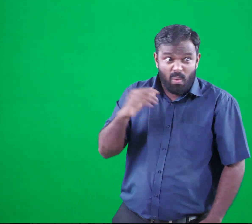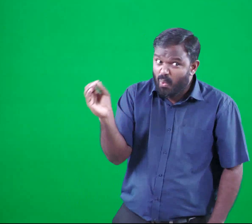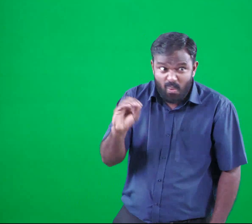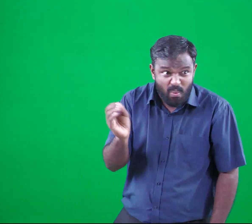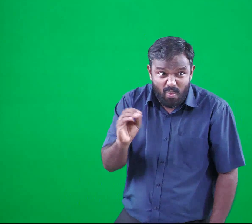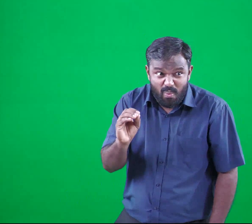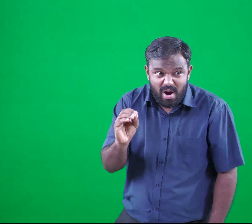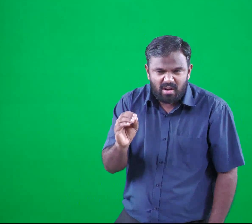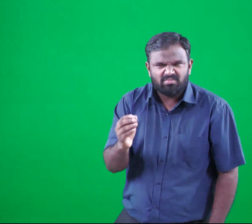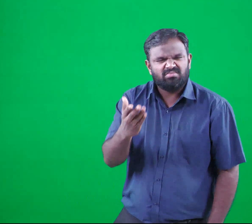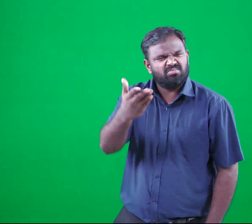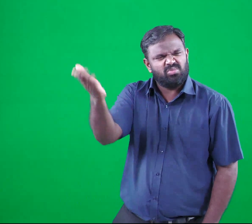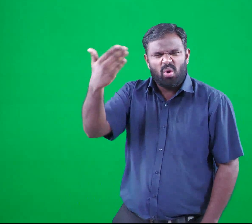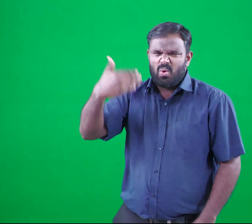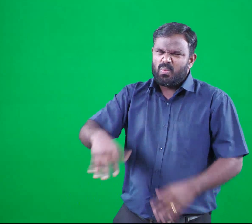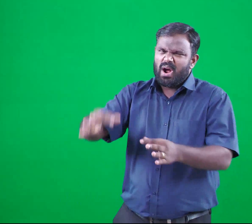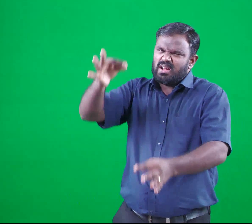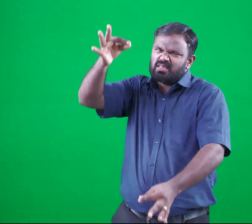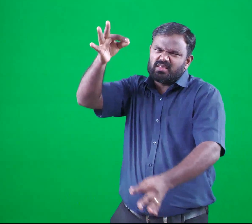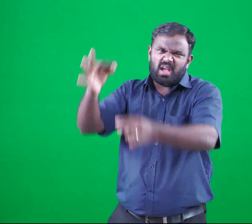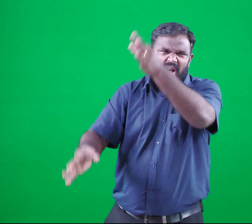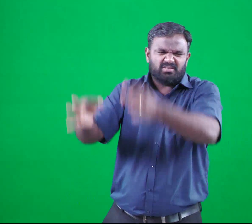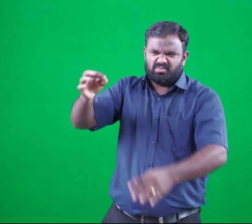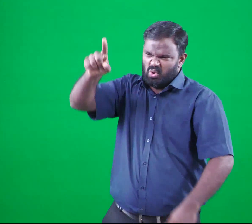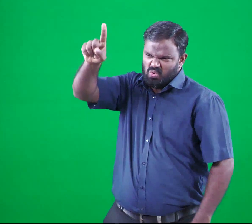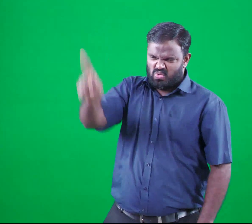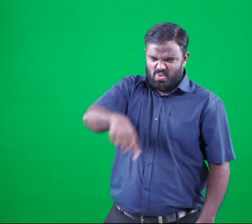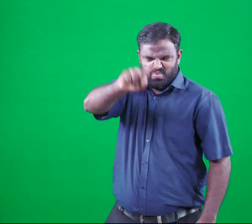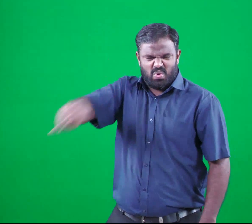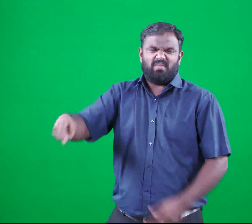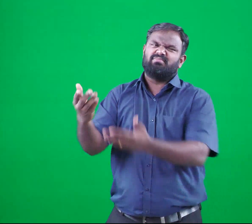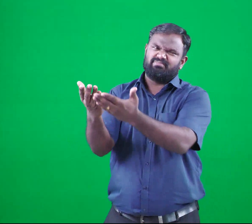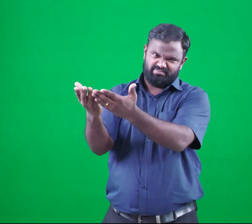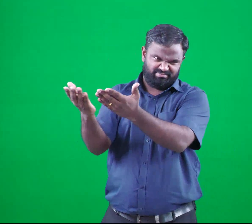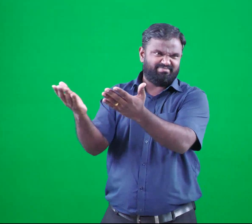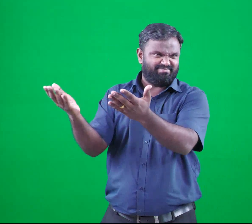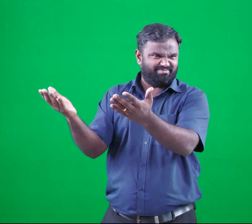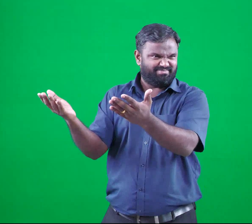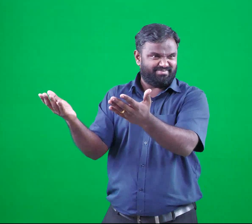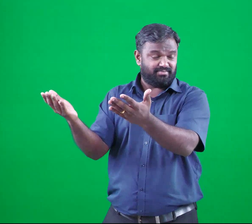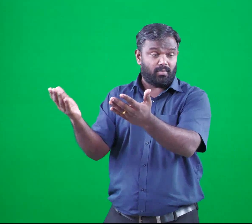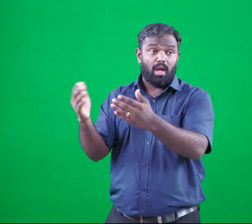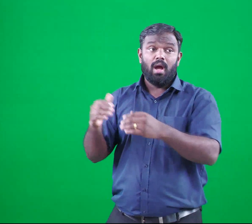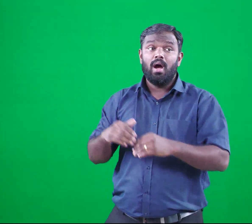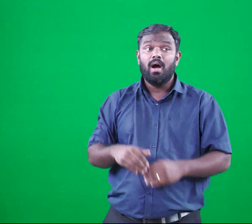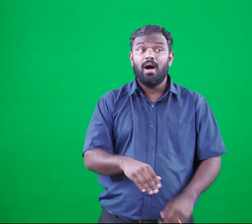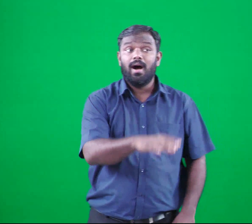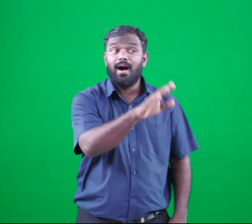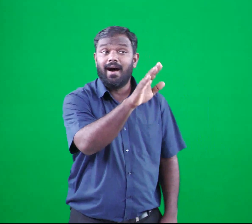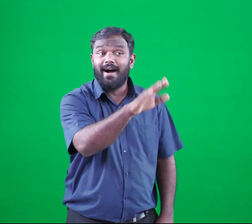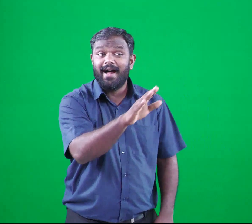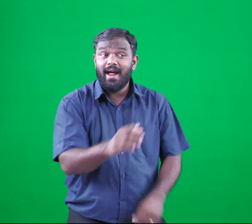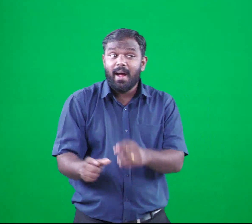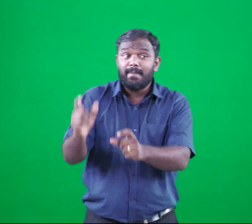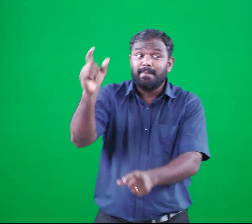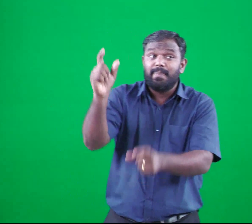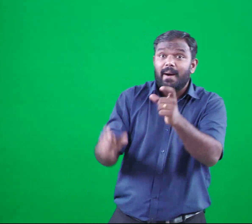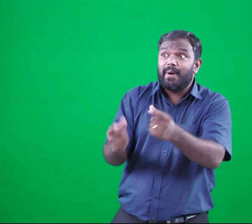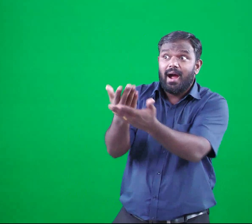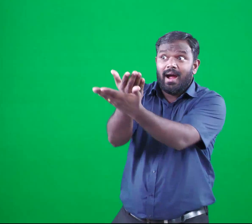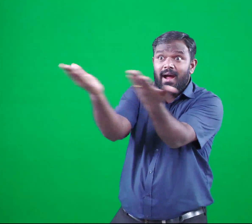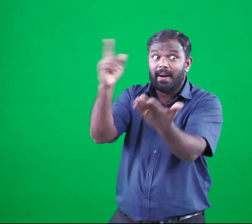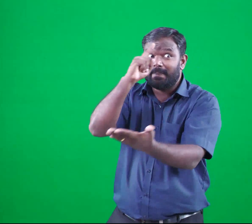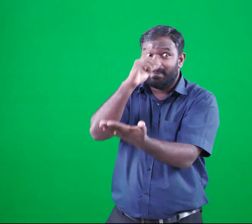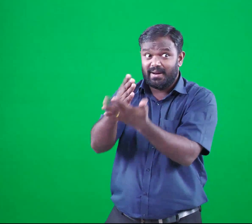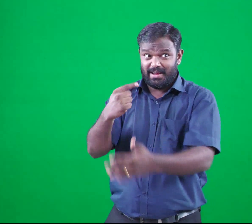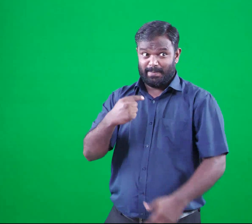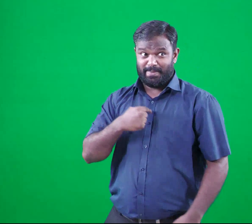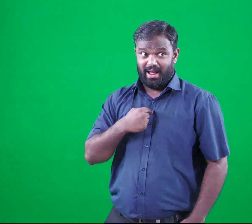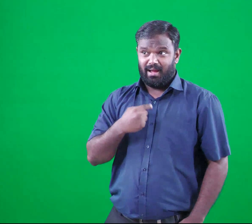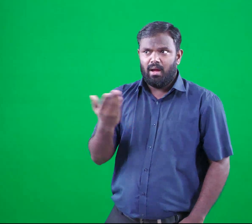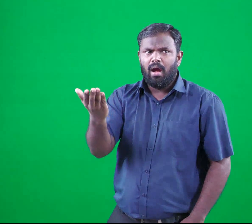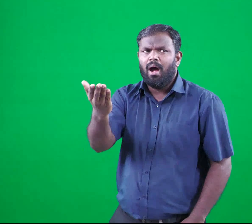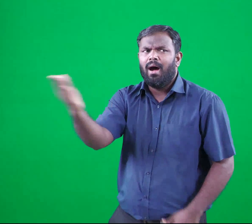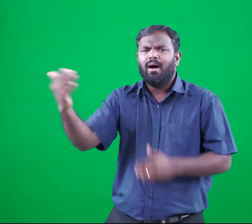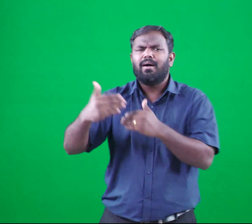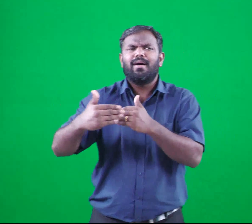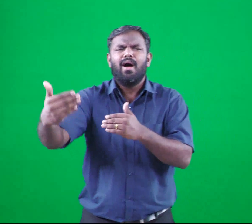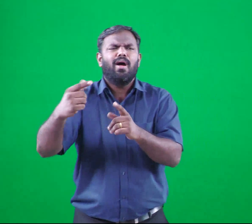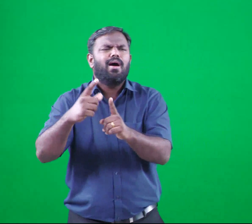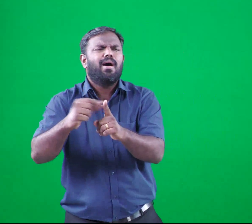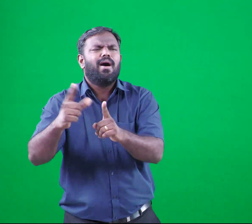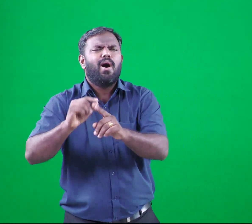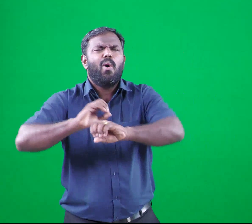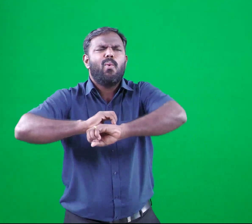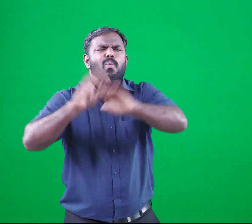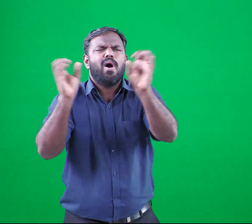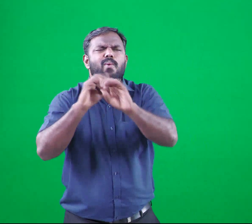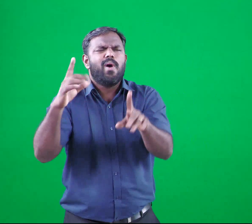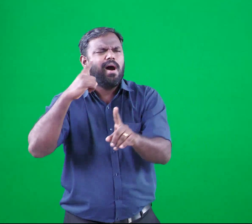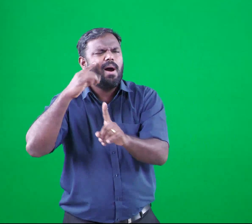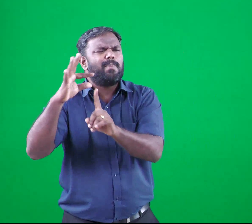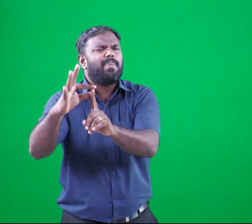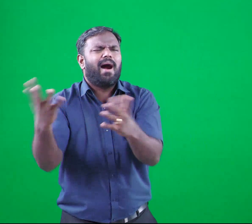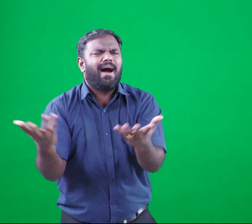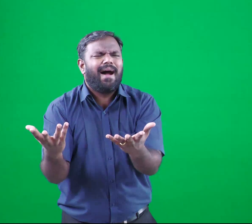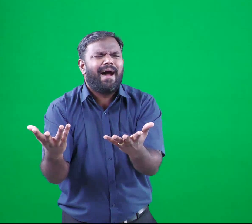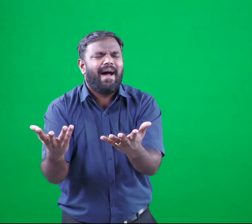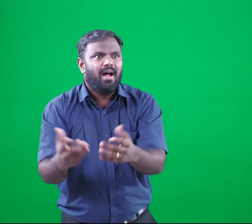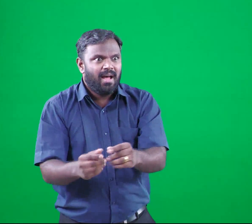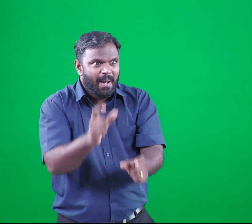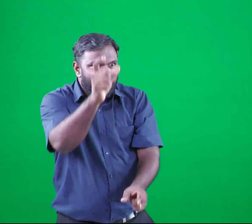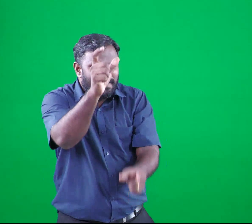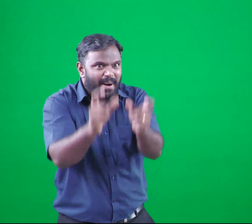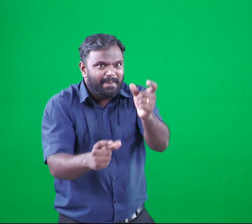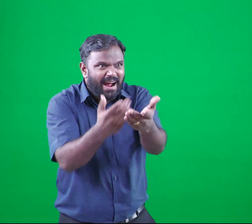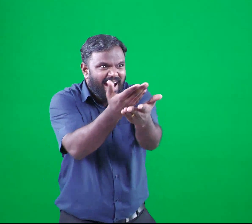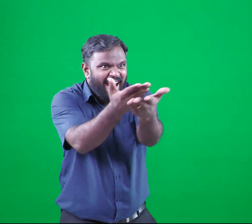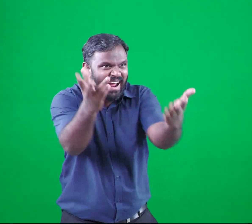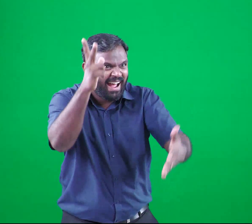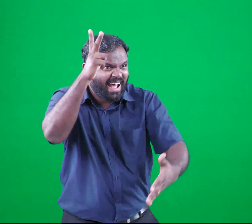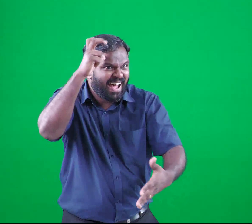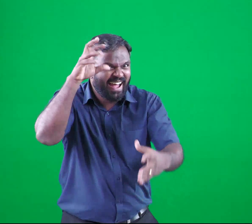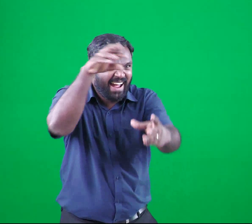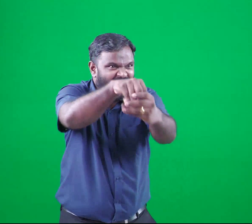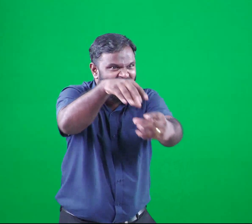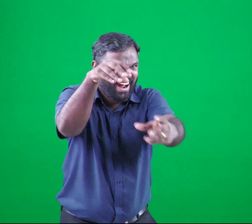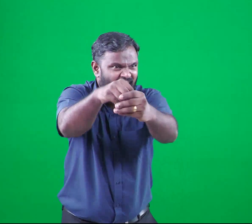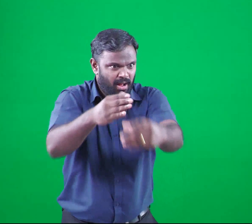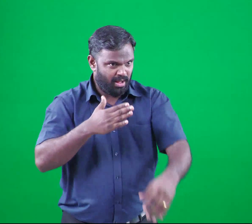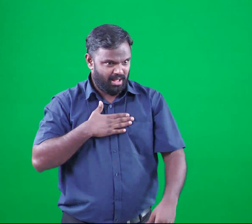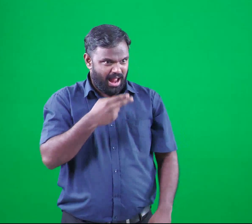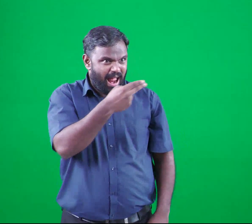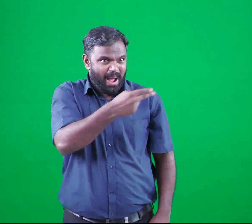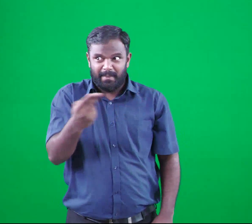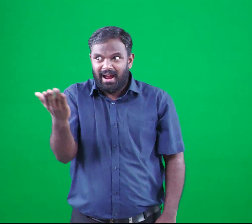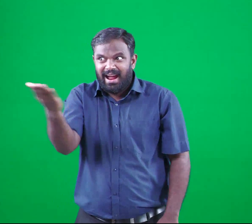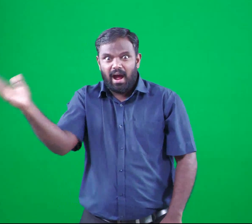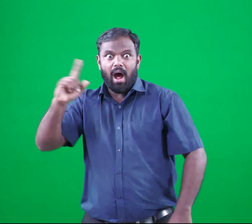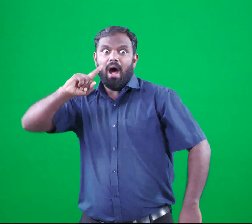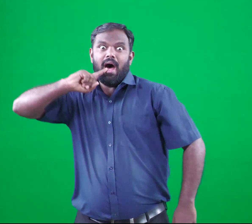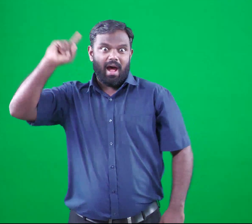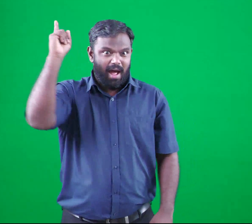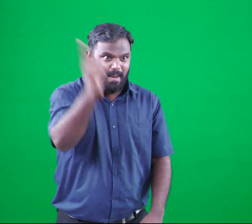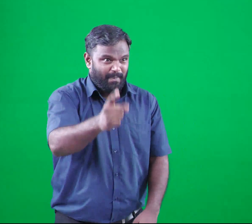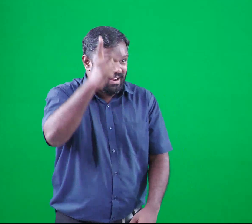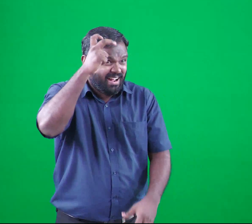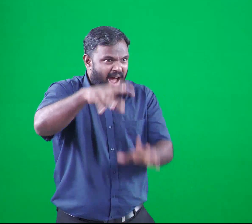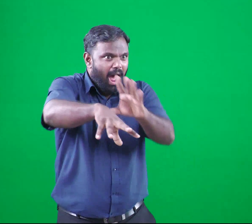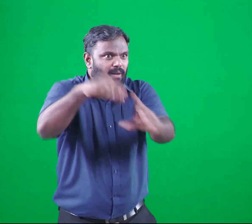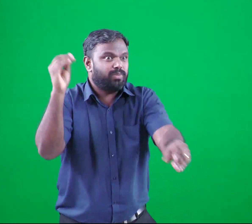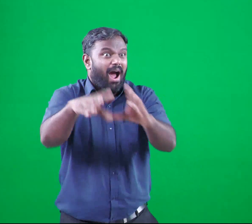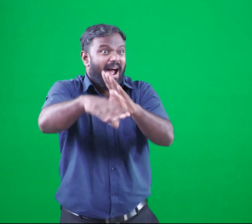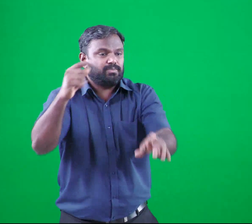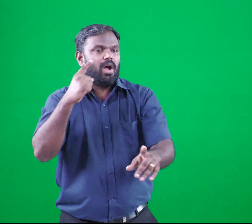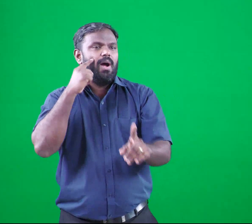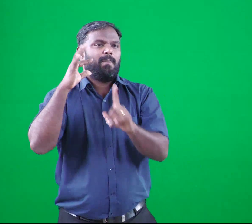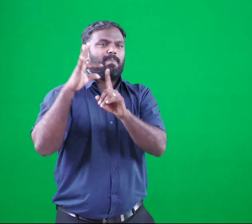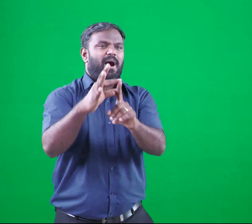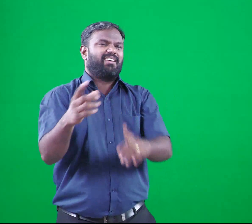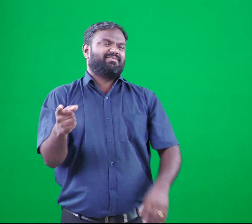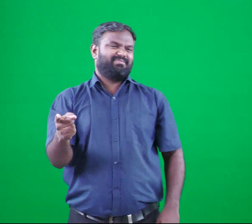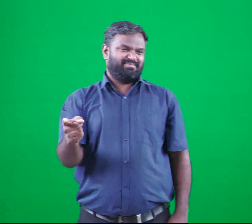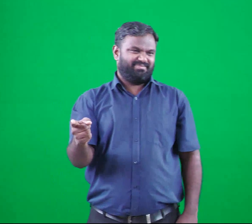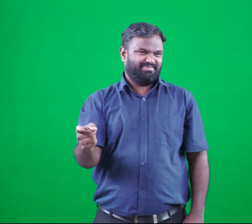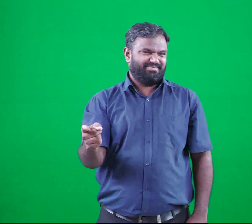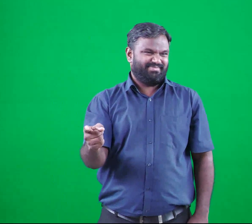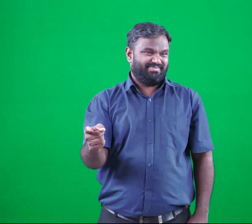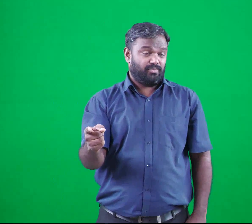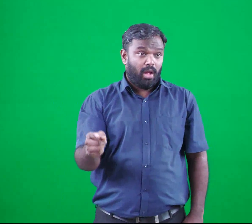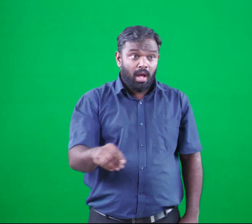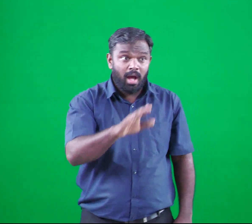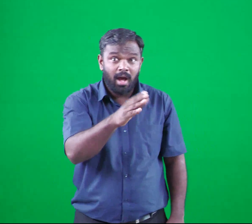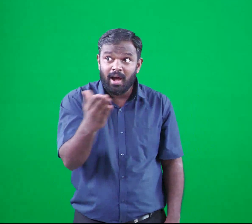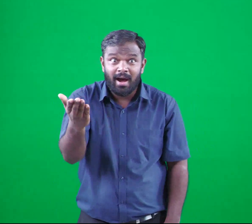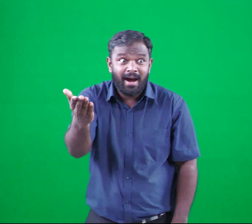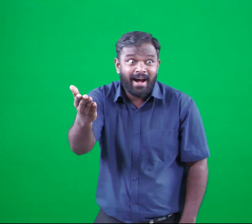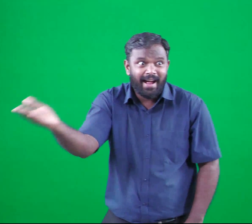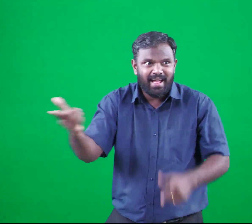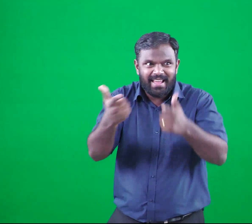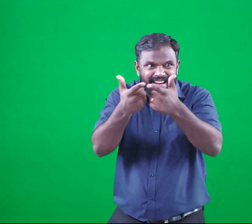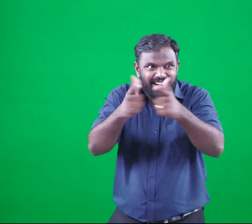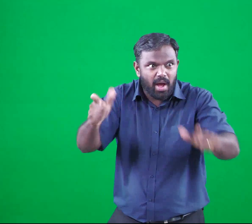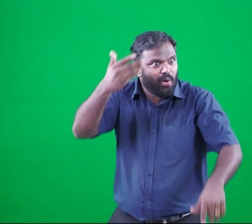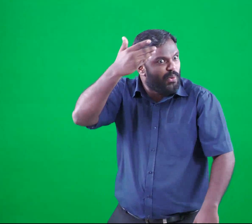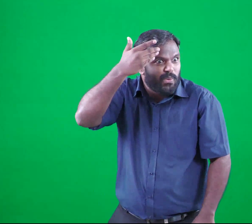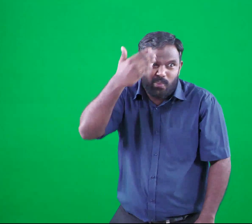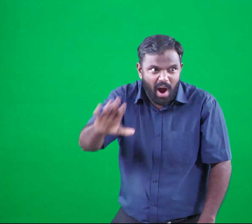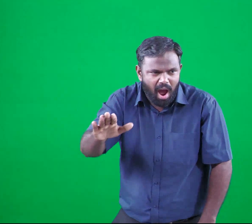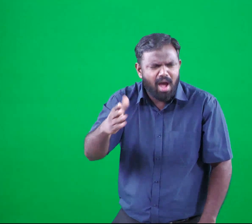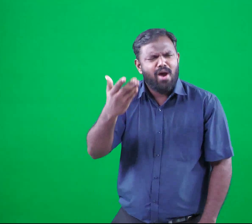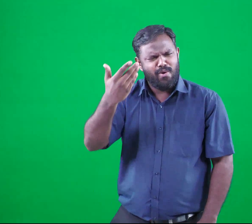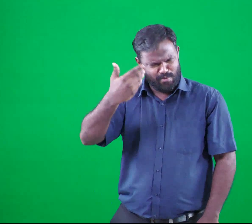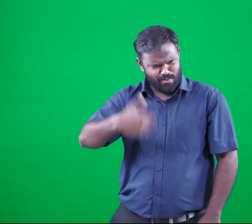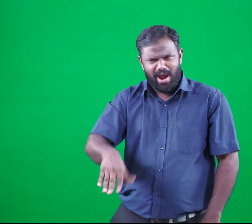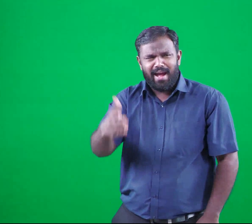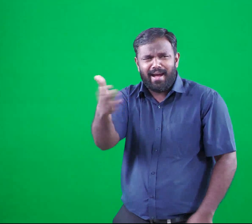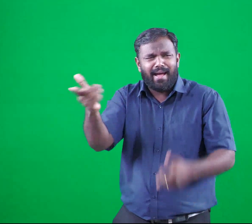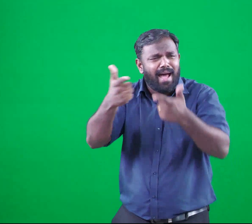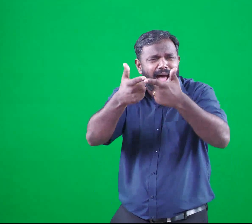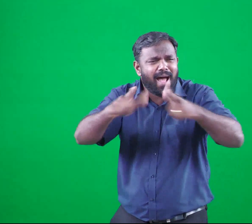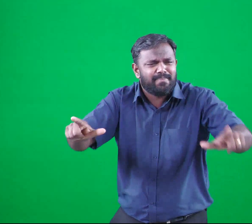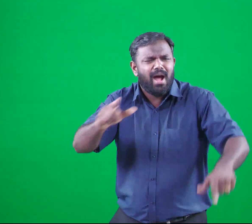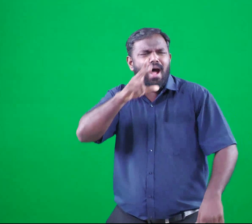And these signs will accompany those who believe: In My name they will drive out demons; they will speak in new tongues;